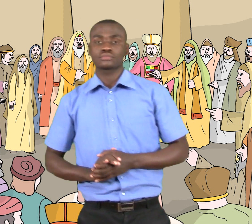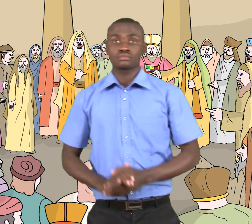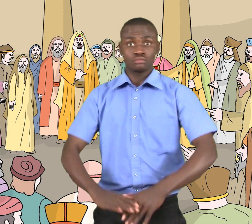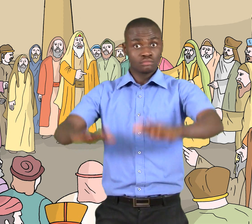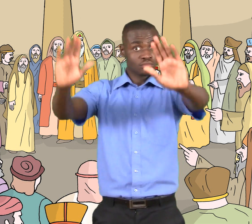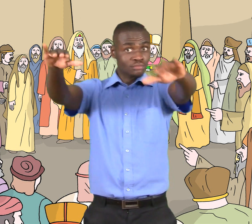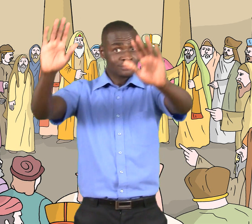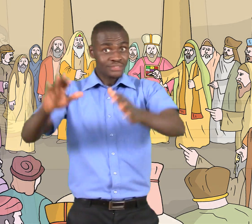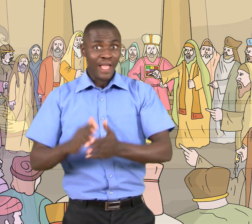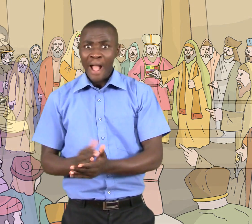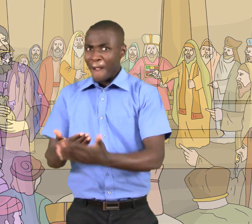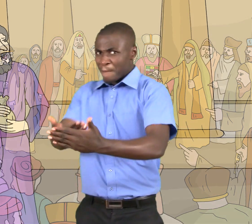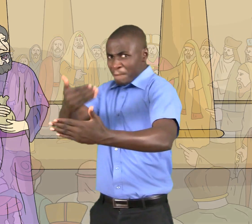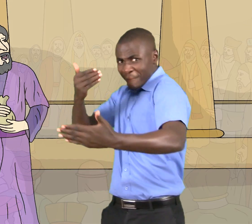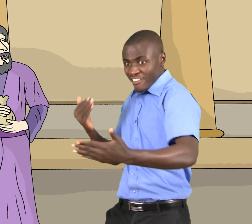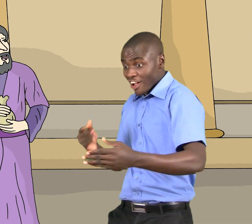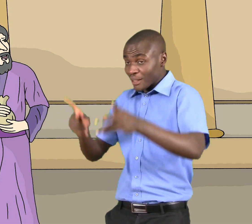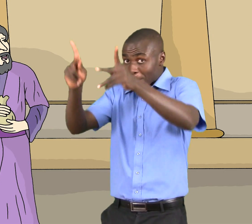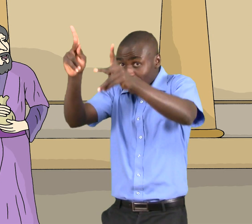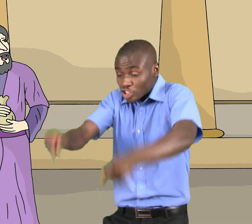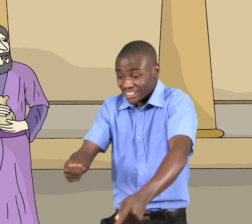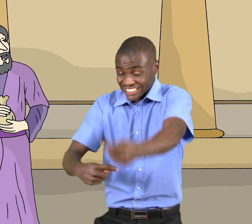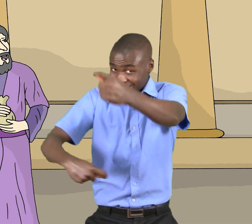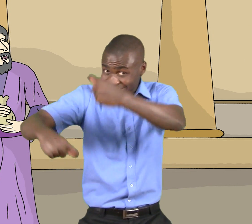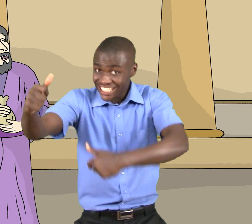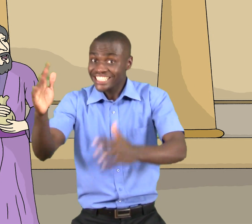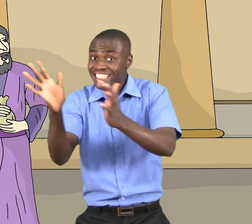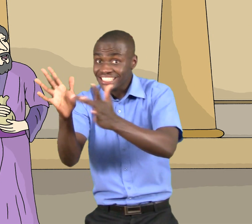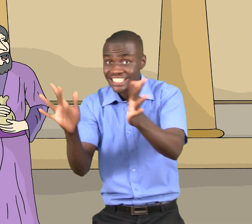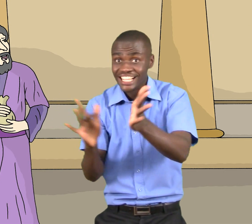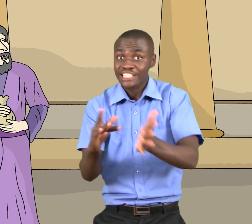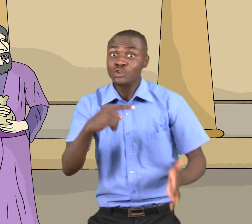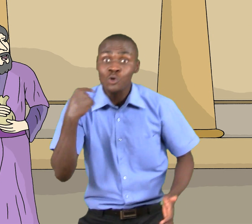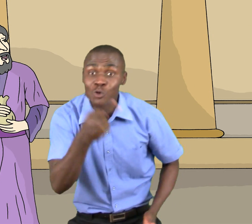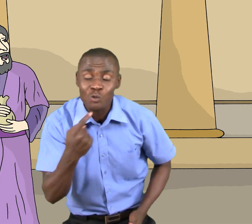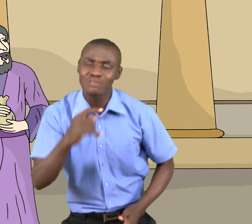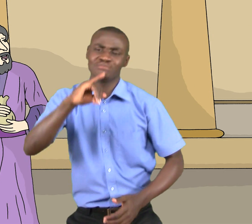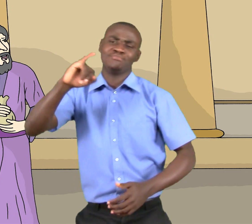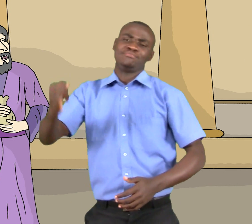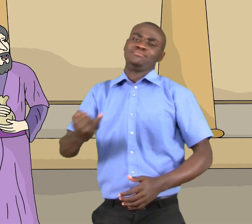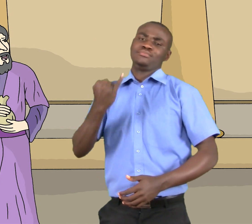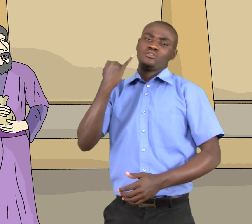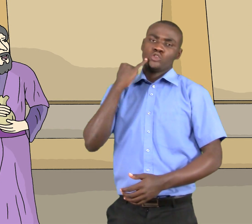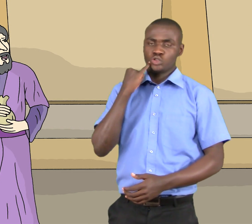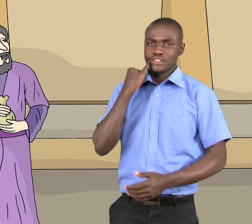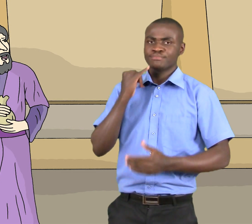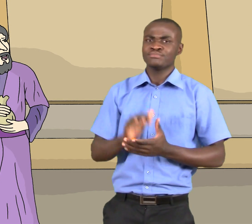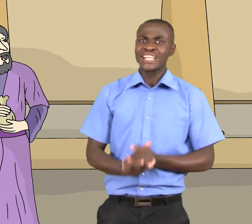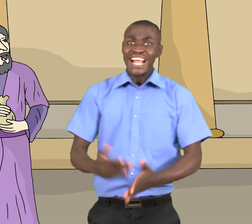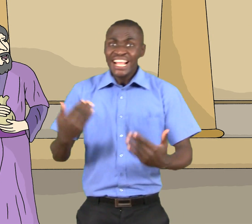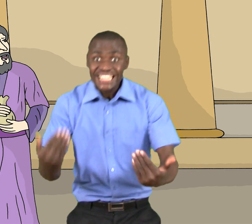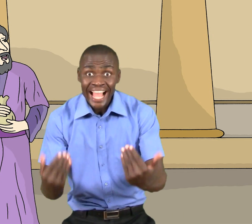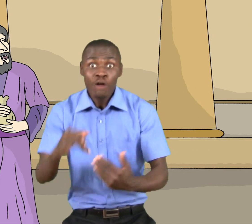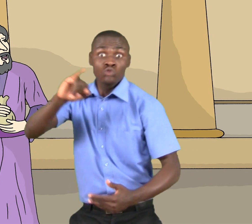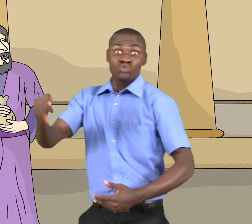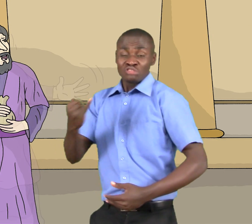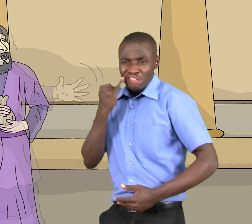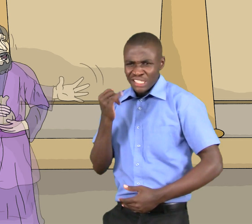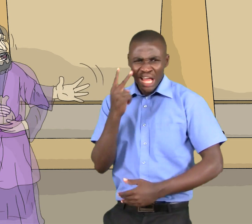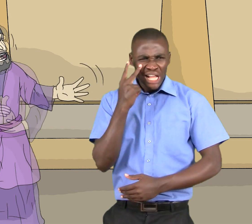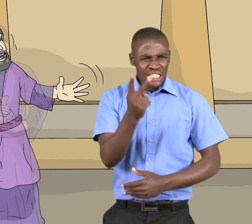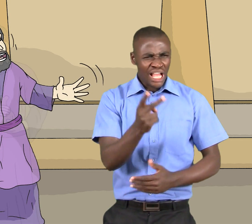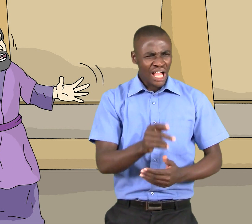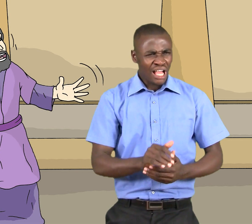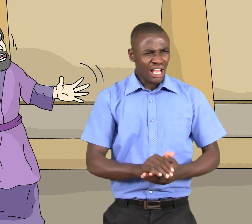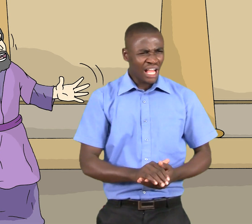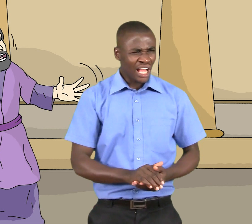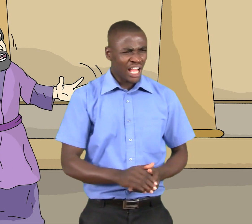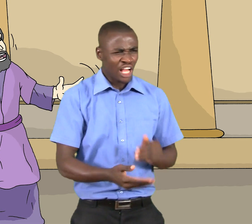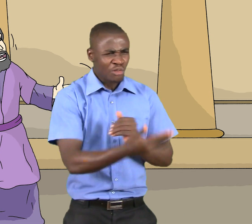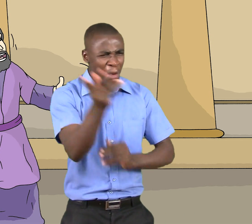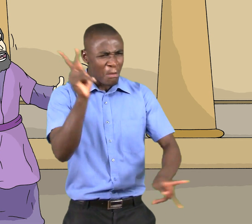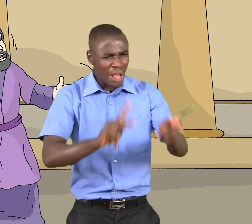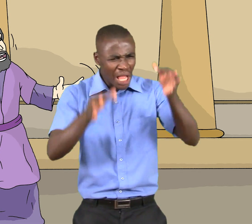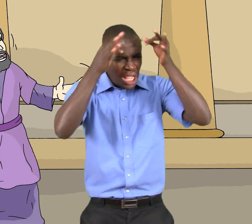When Judas, who had betrayed Him, saw that Jesus was condemned, he was filled with remorse and returned the thirty pieces of silver to the chief priests and elders.